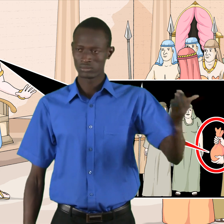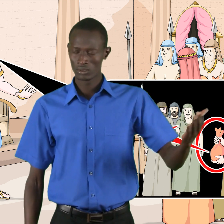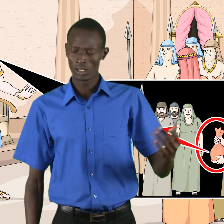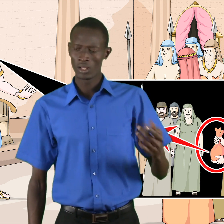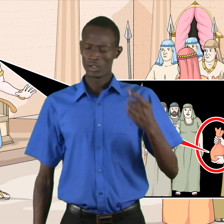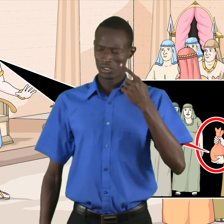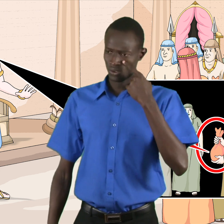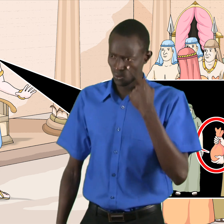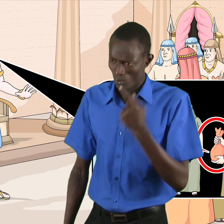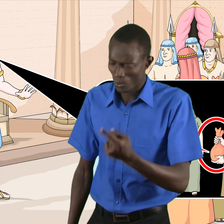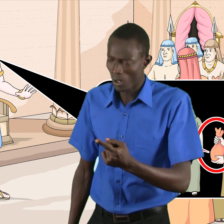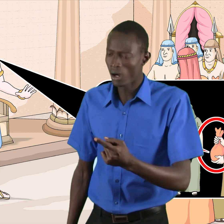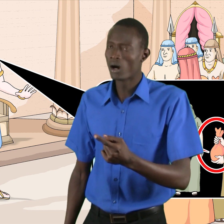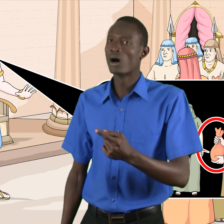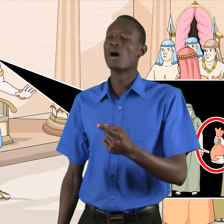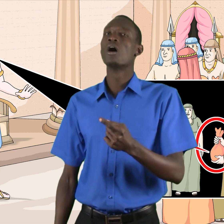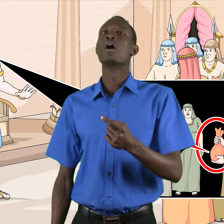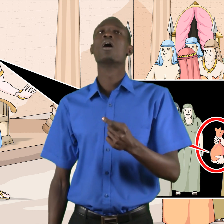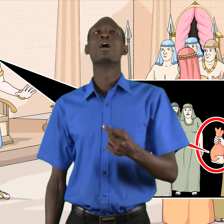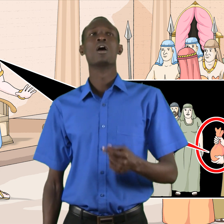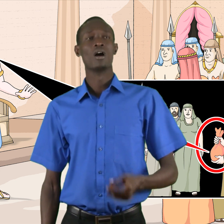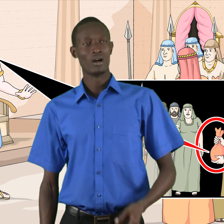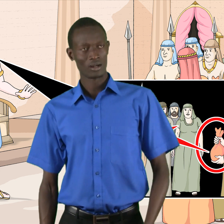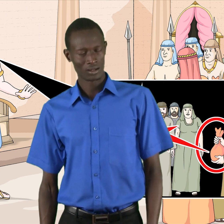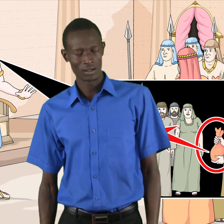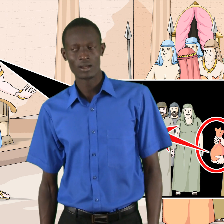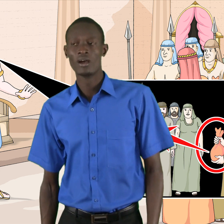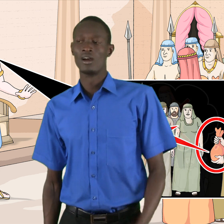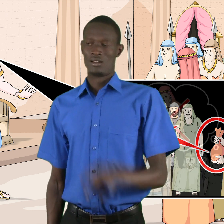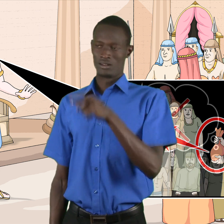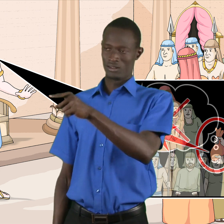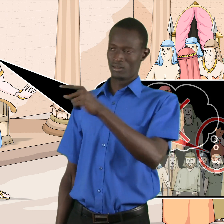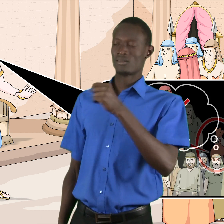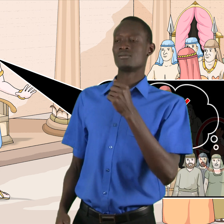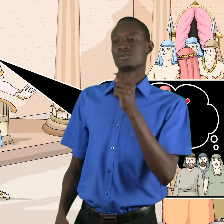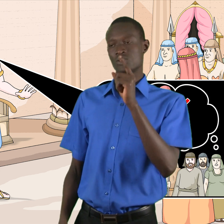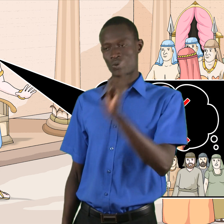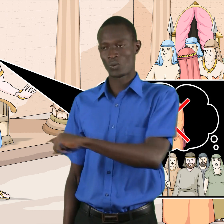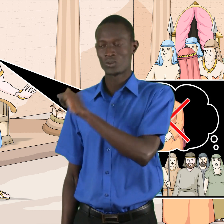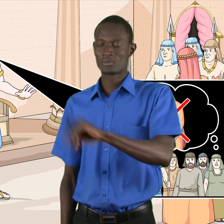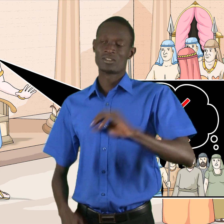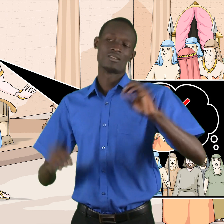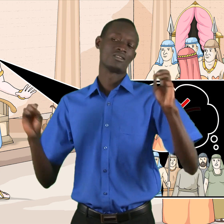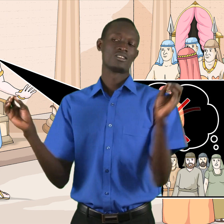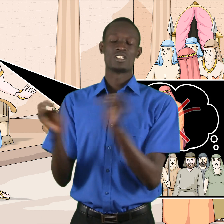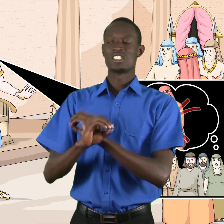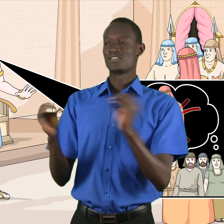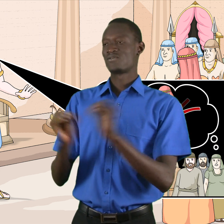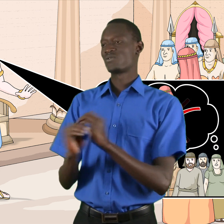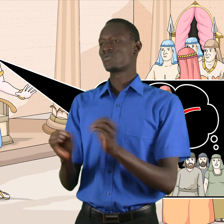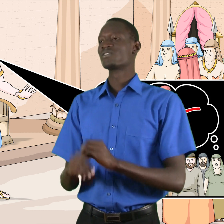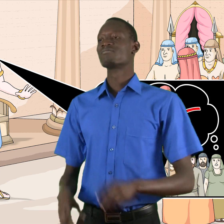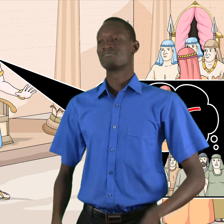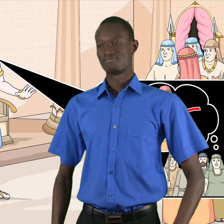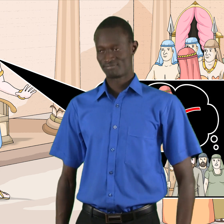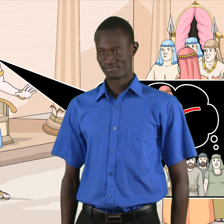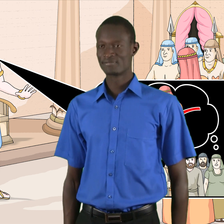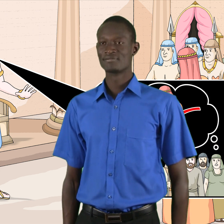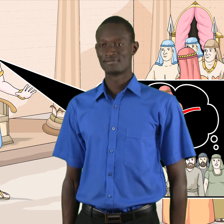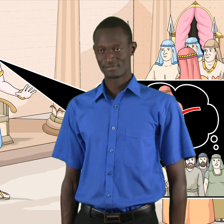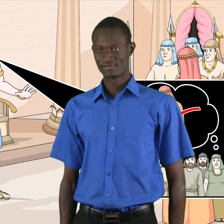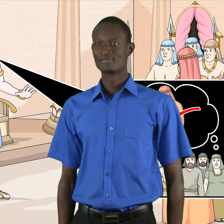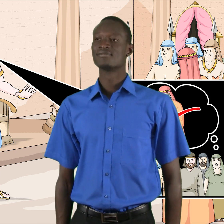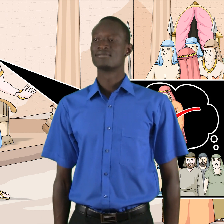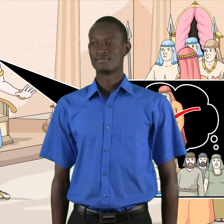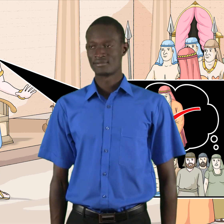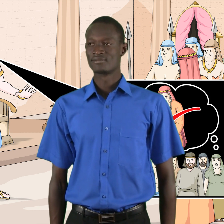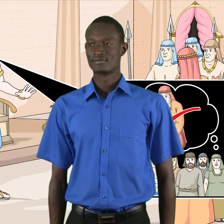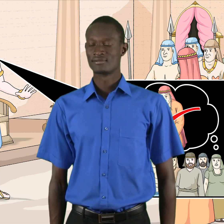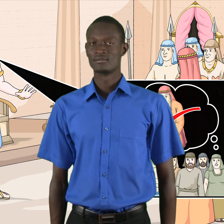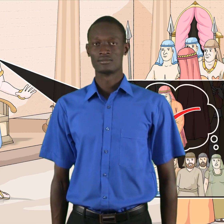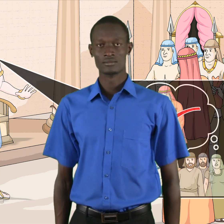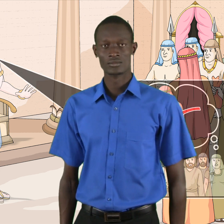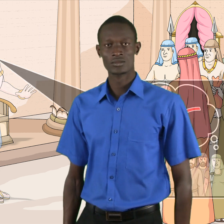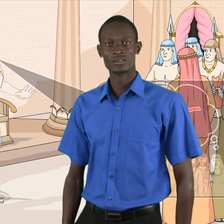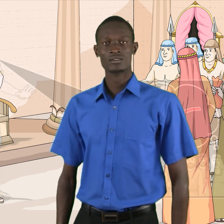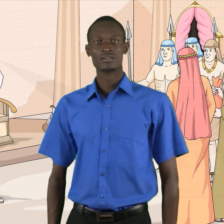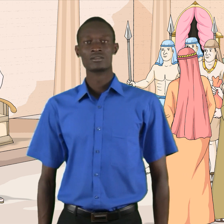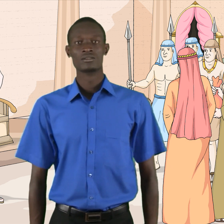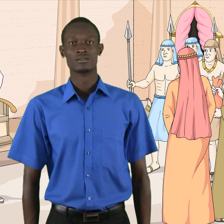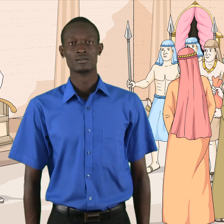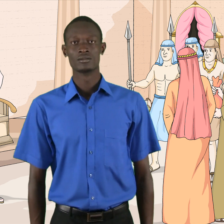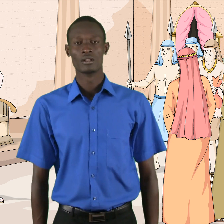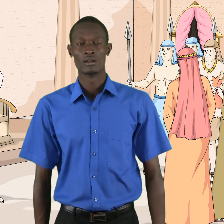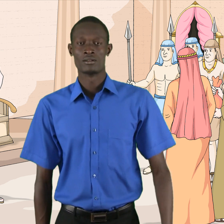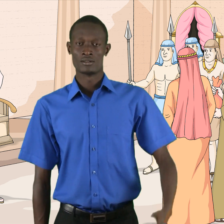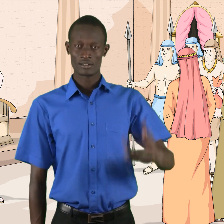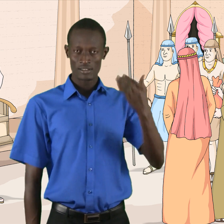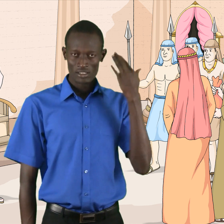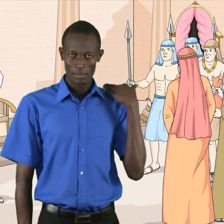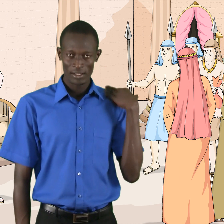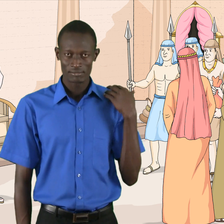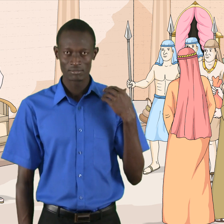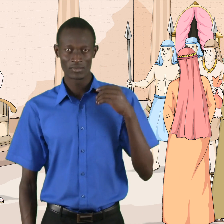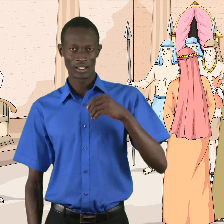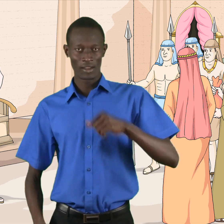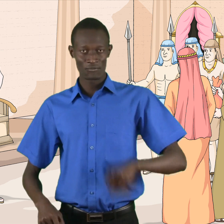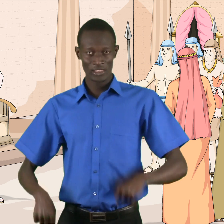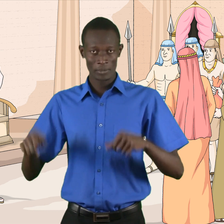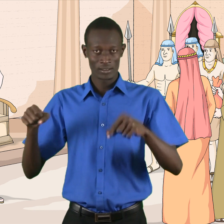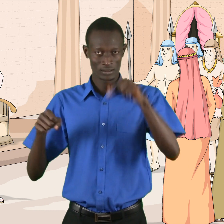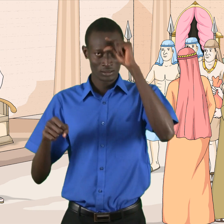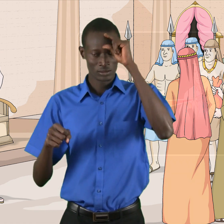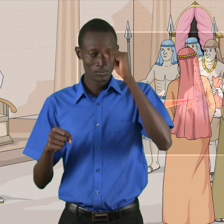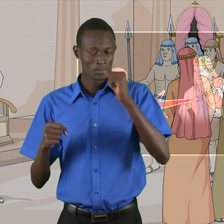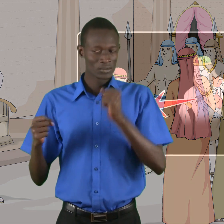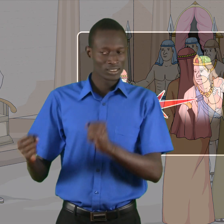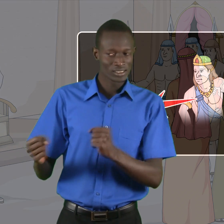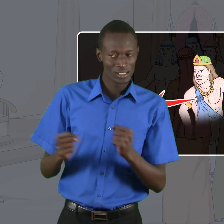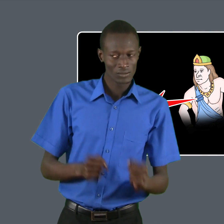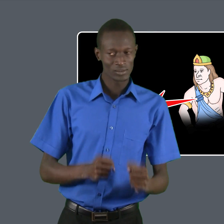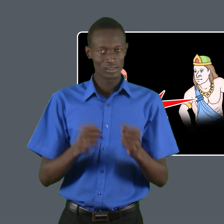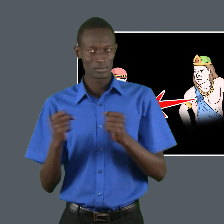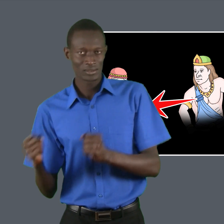you are completely cleared.”